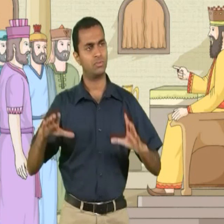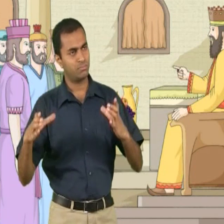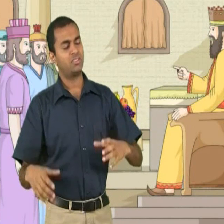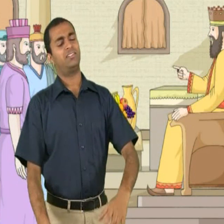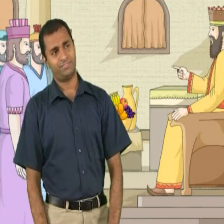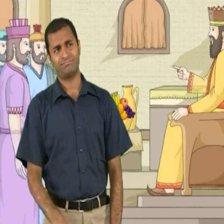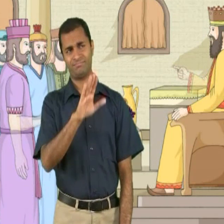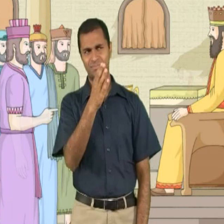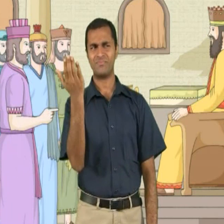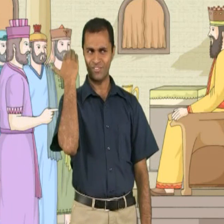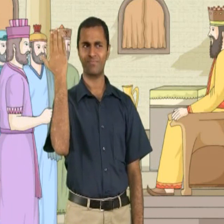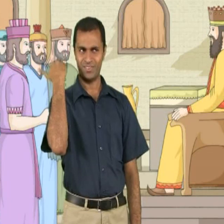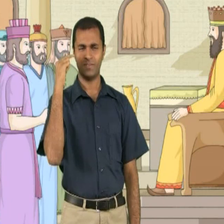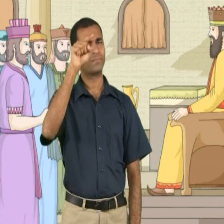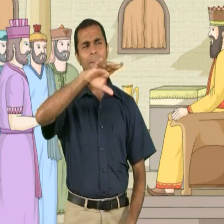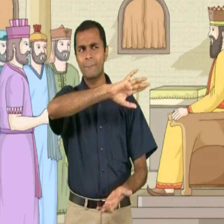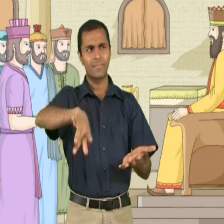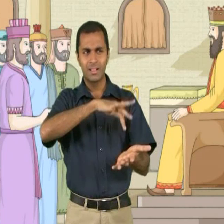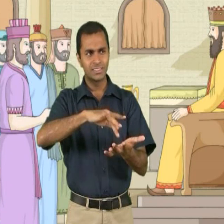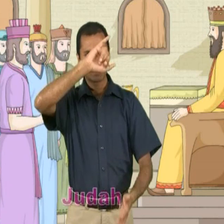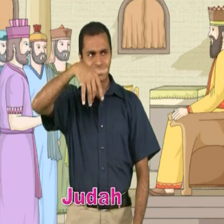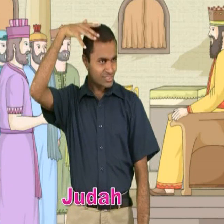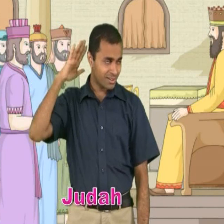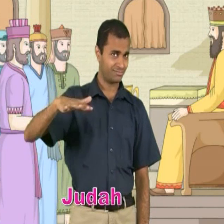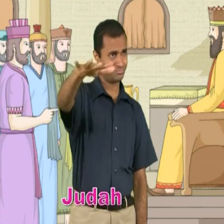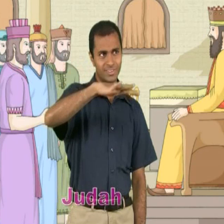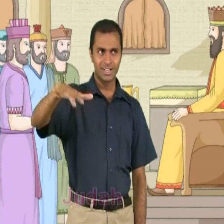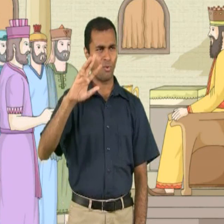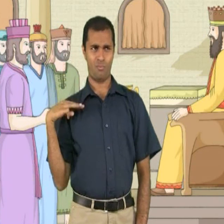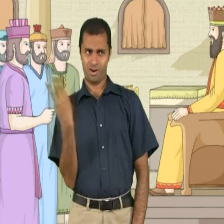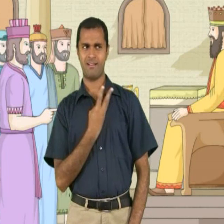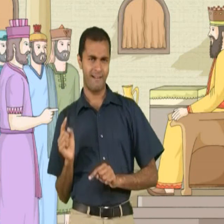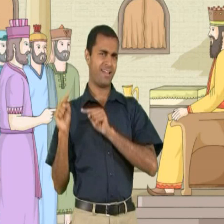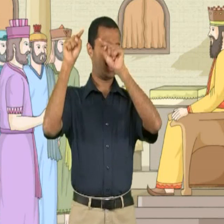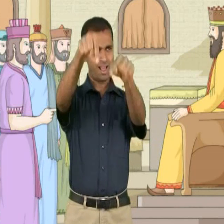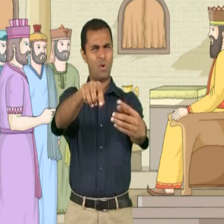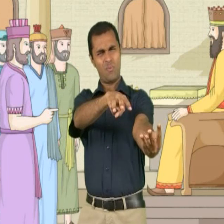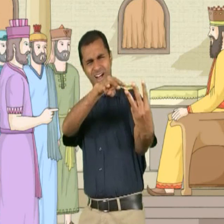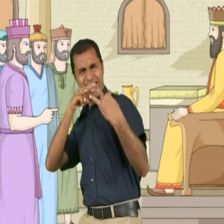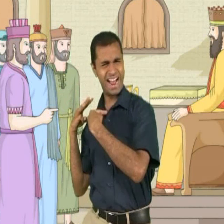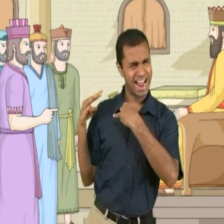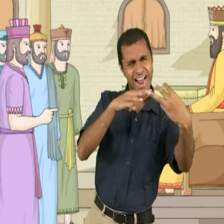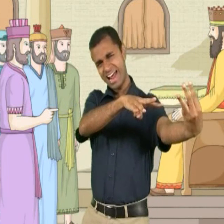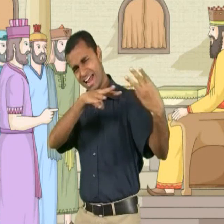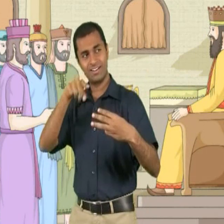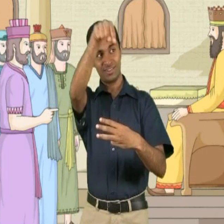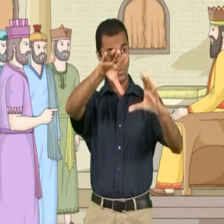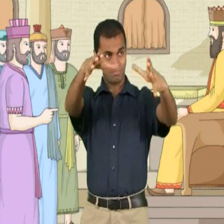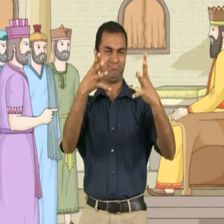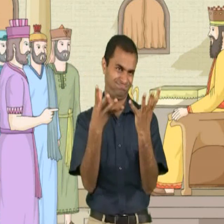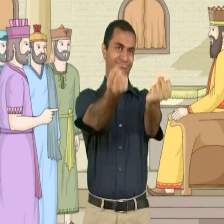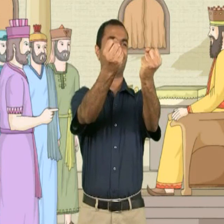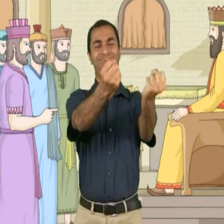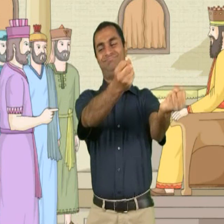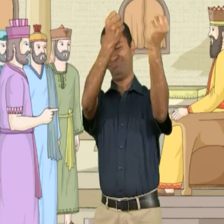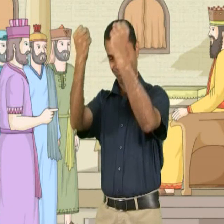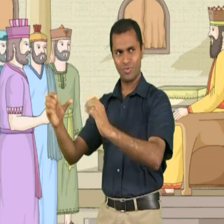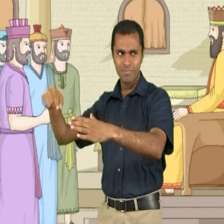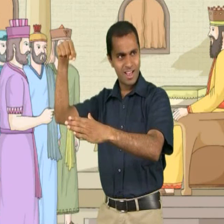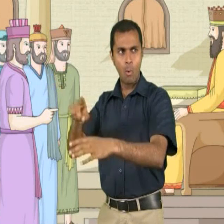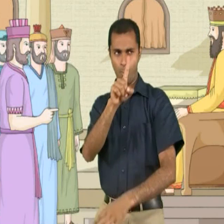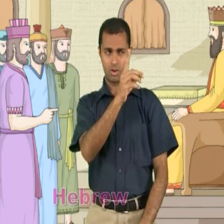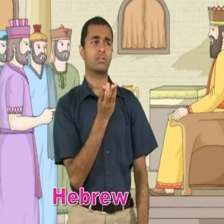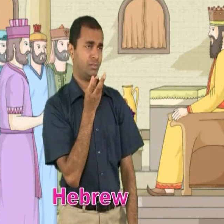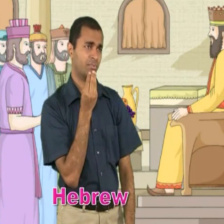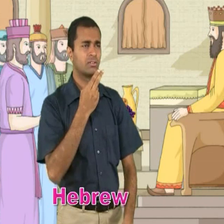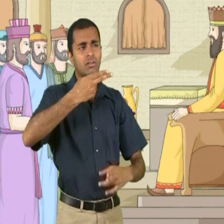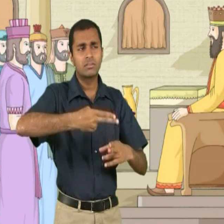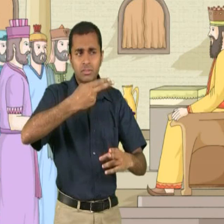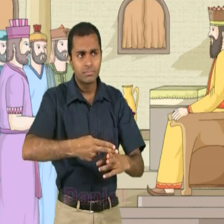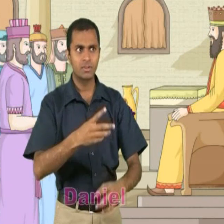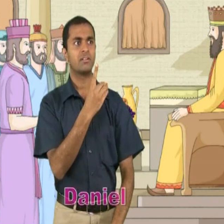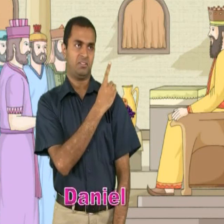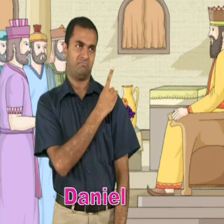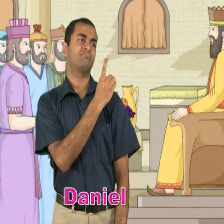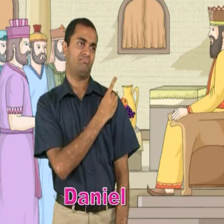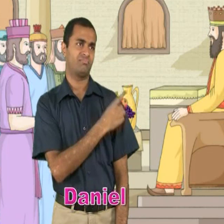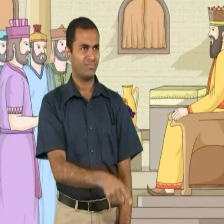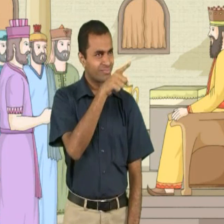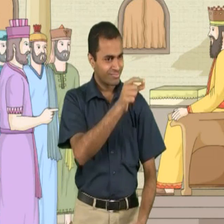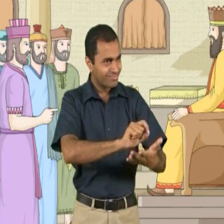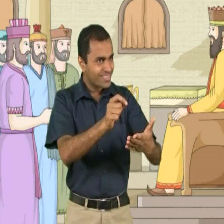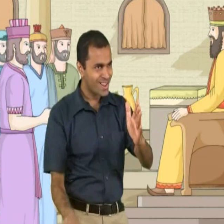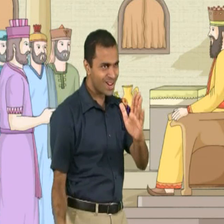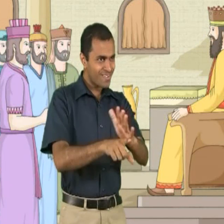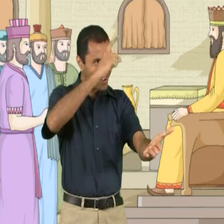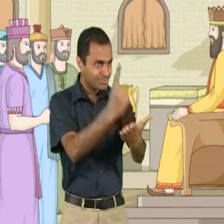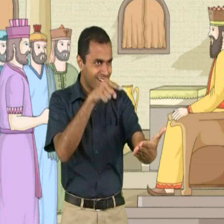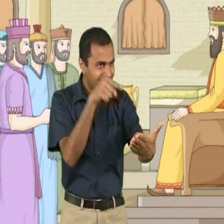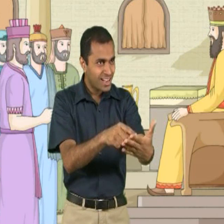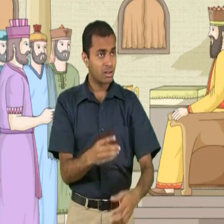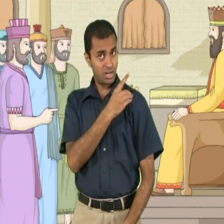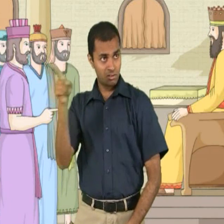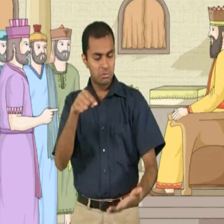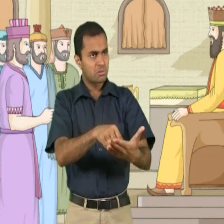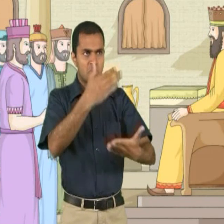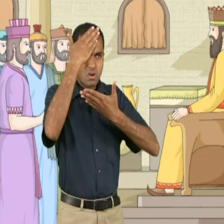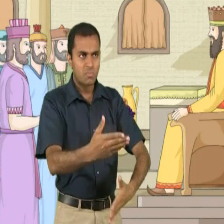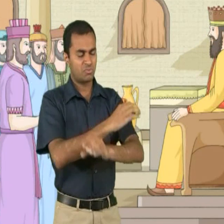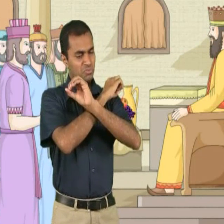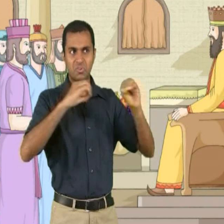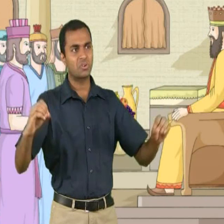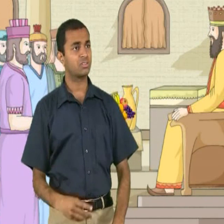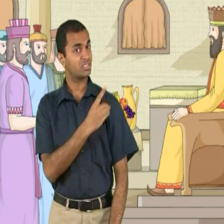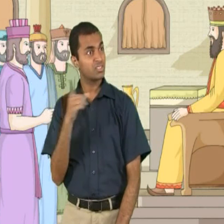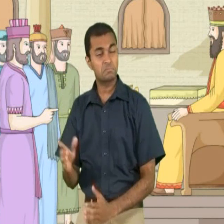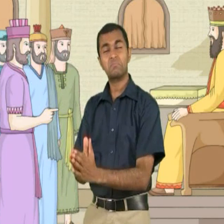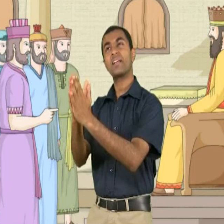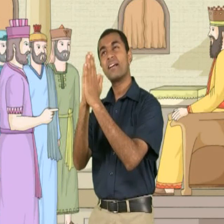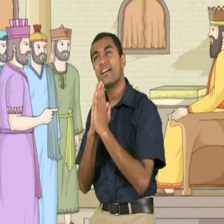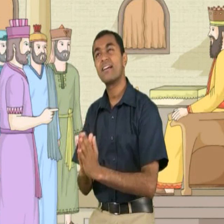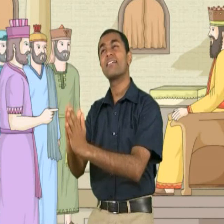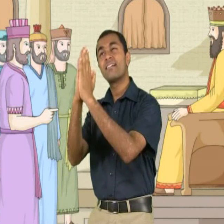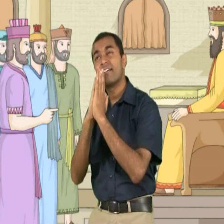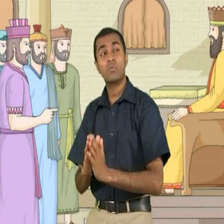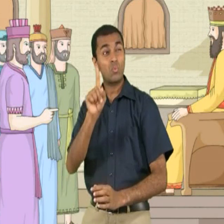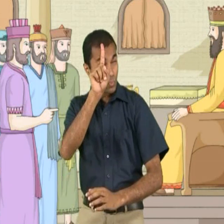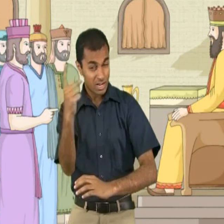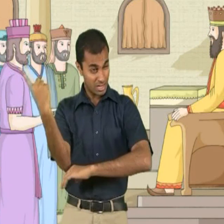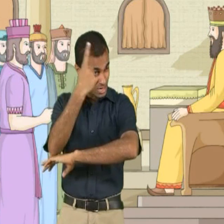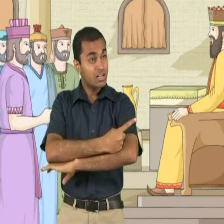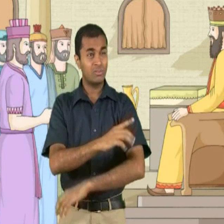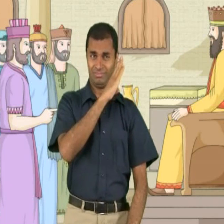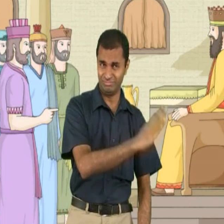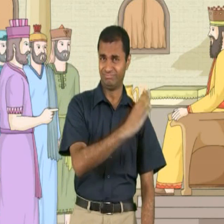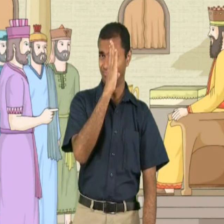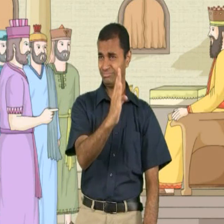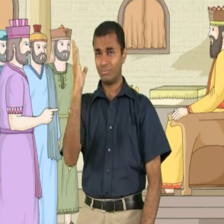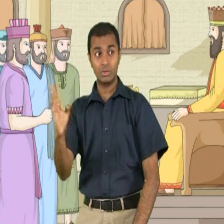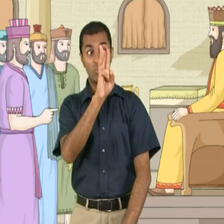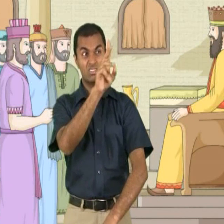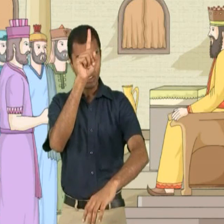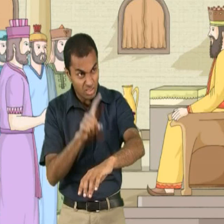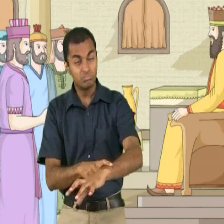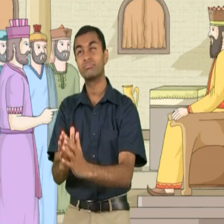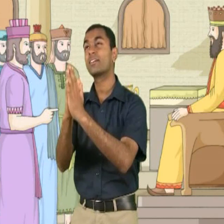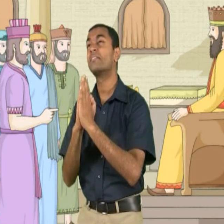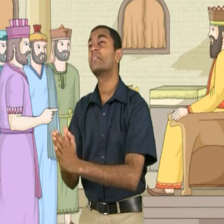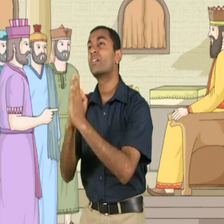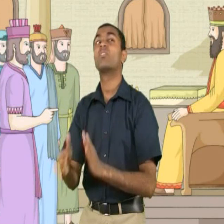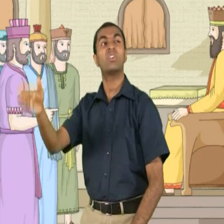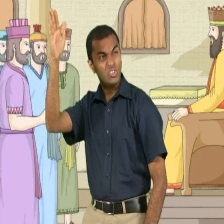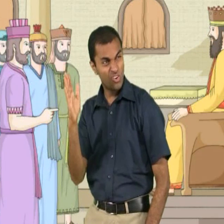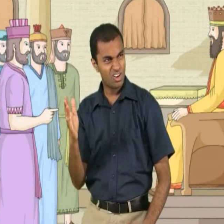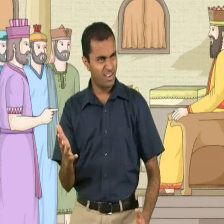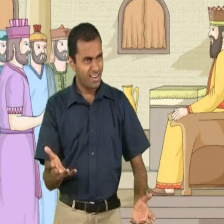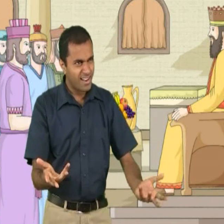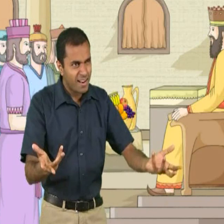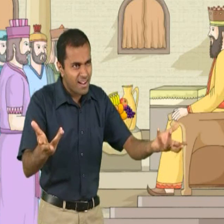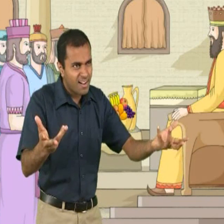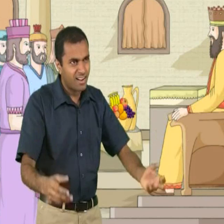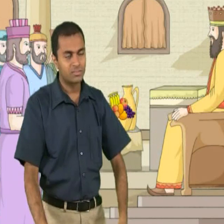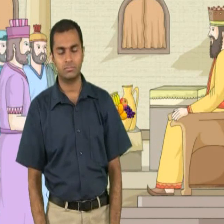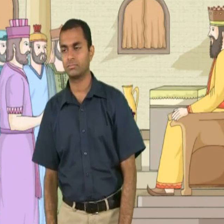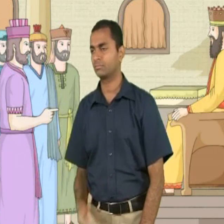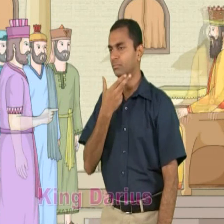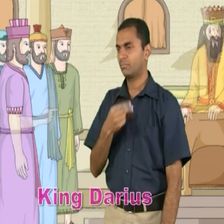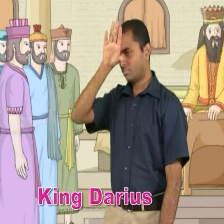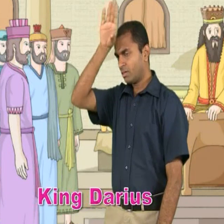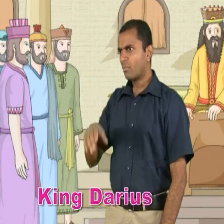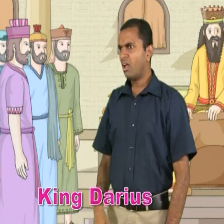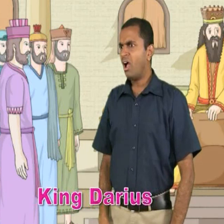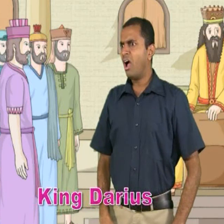Then they told the king, “Daniel, one of the exiles from Judah, shows no regard for you, O king, or for the decree that you have signed.